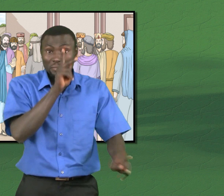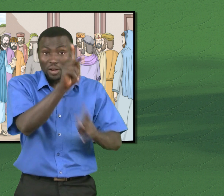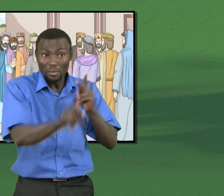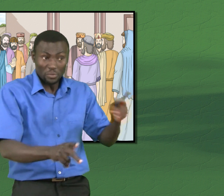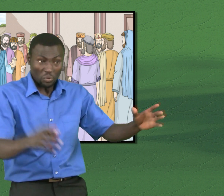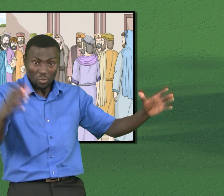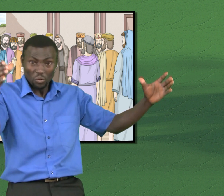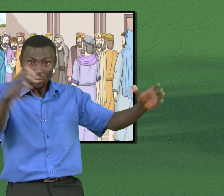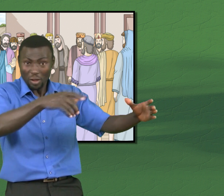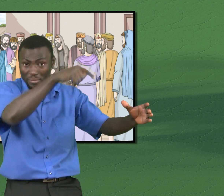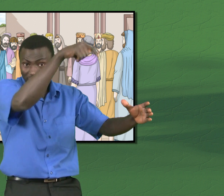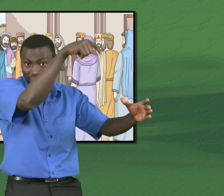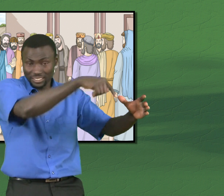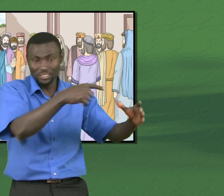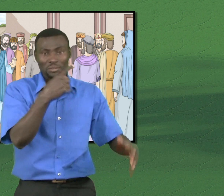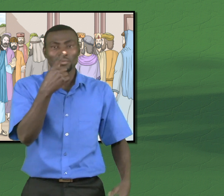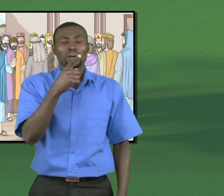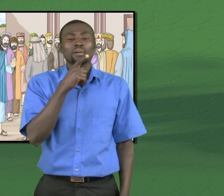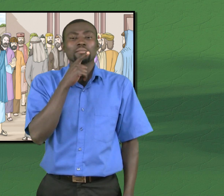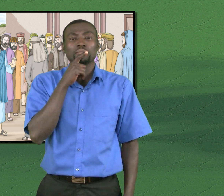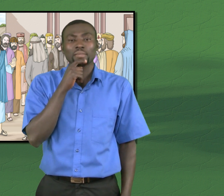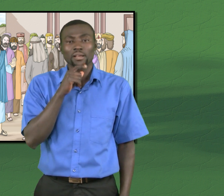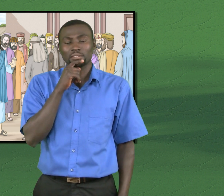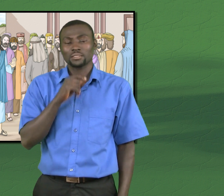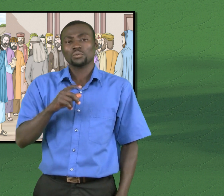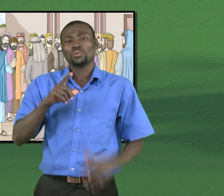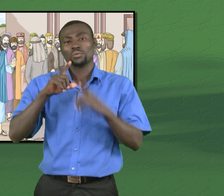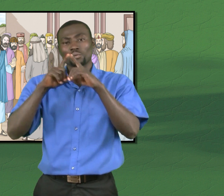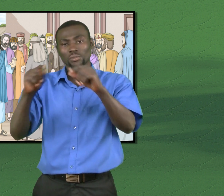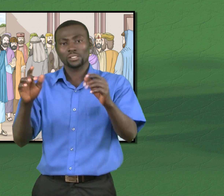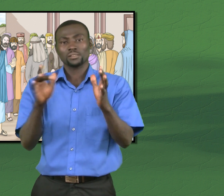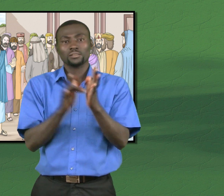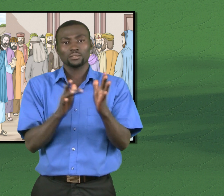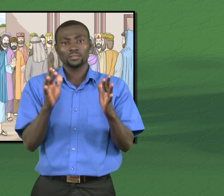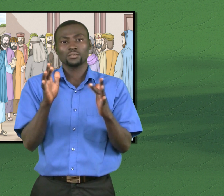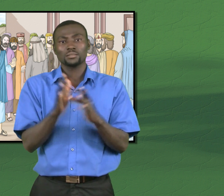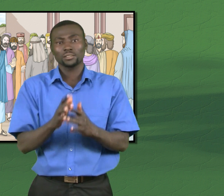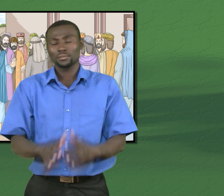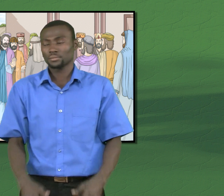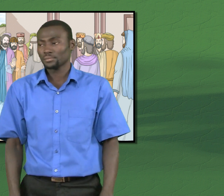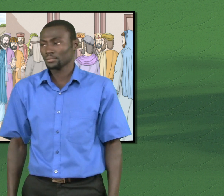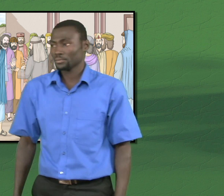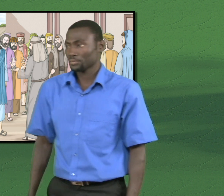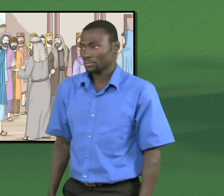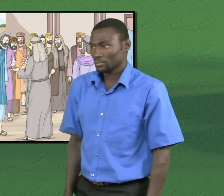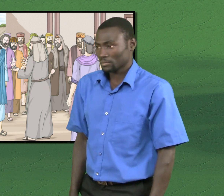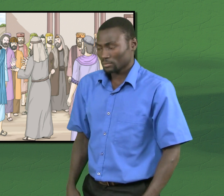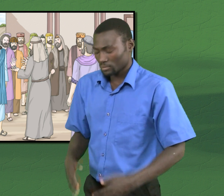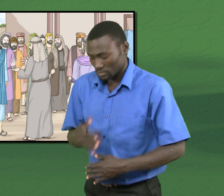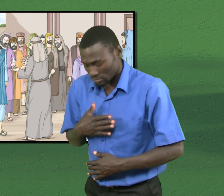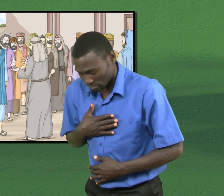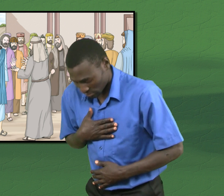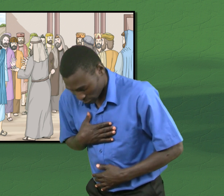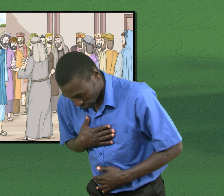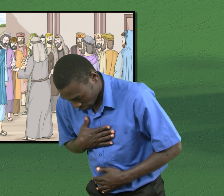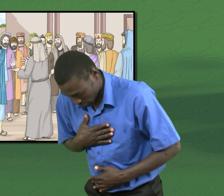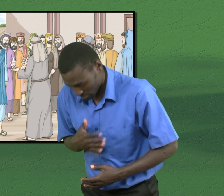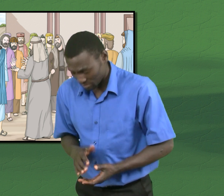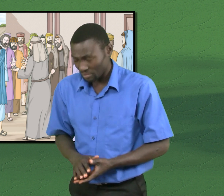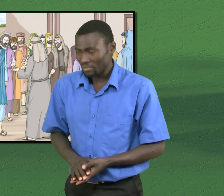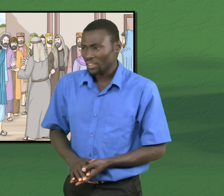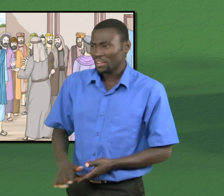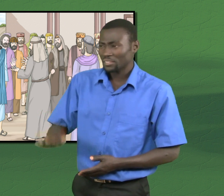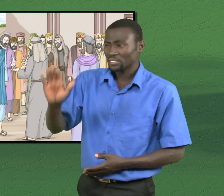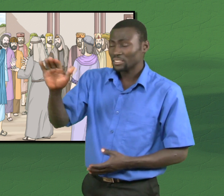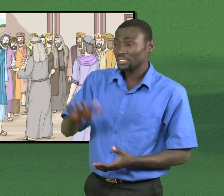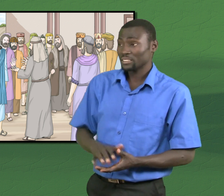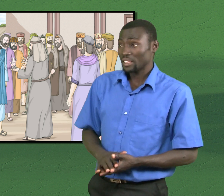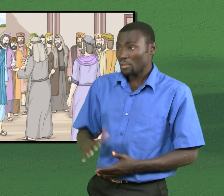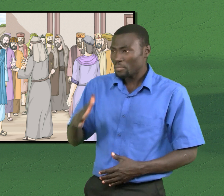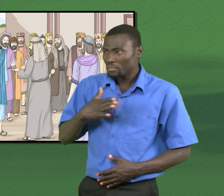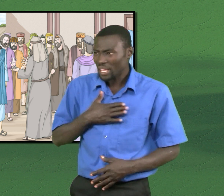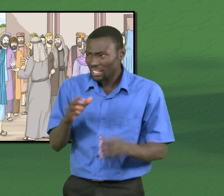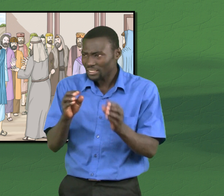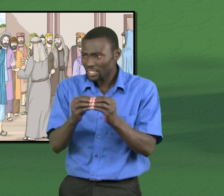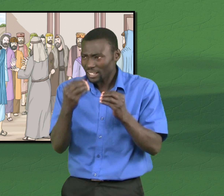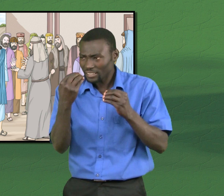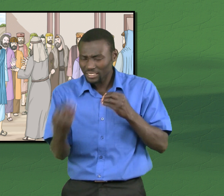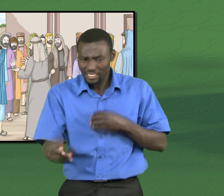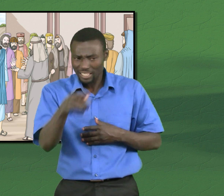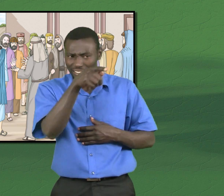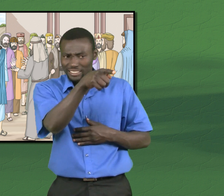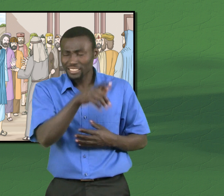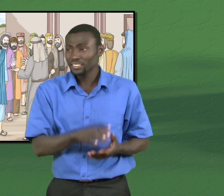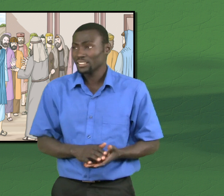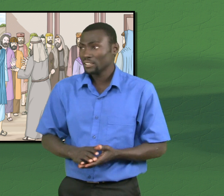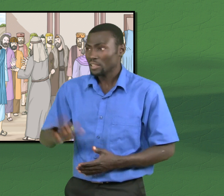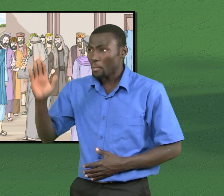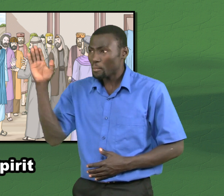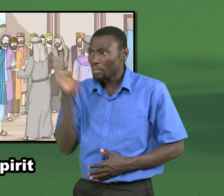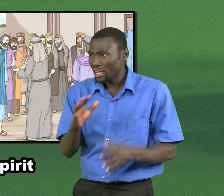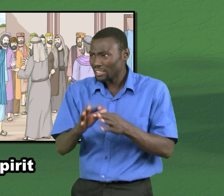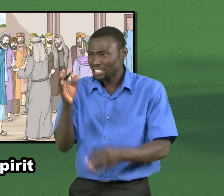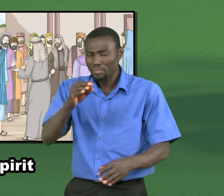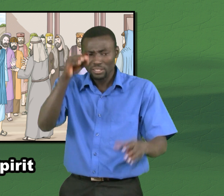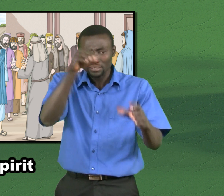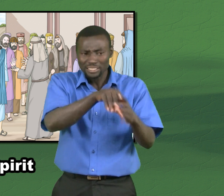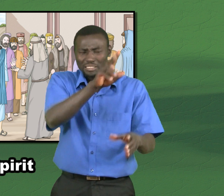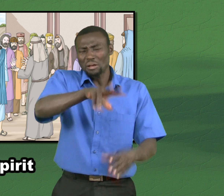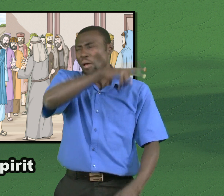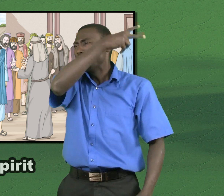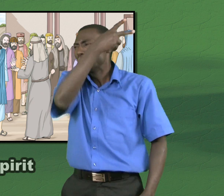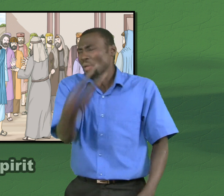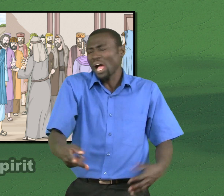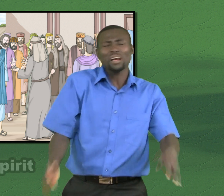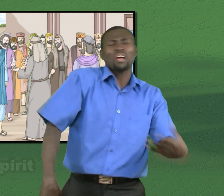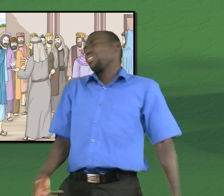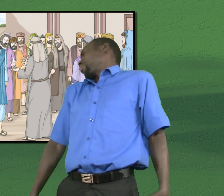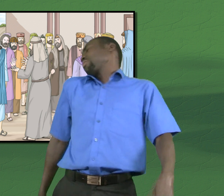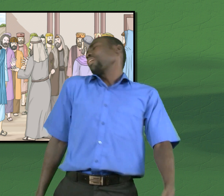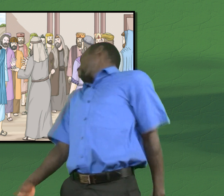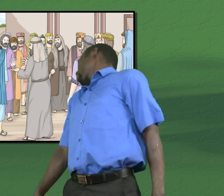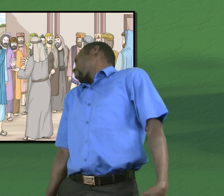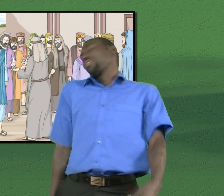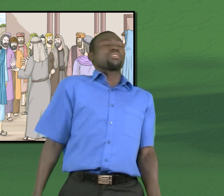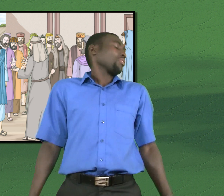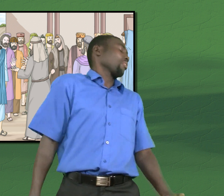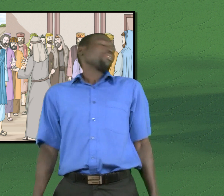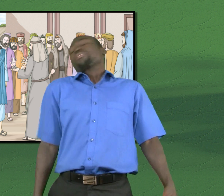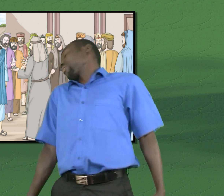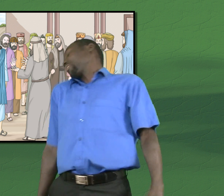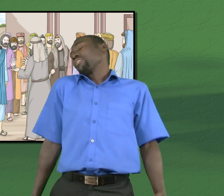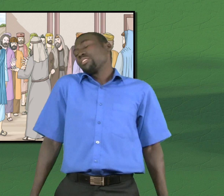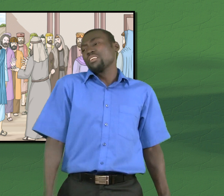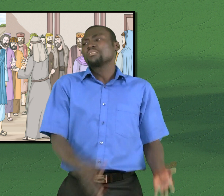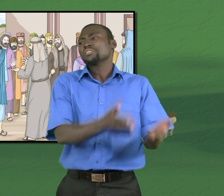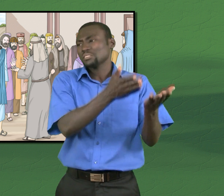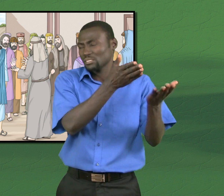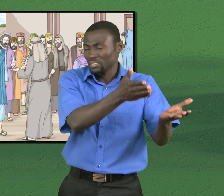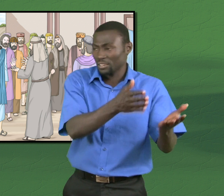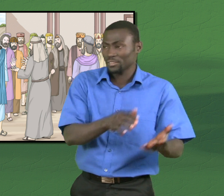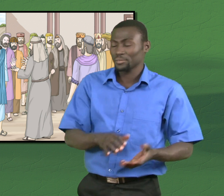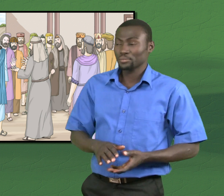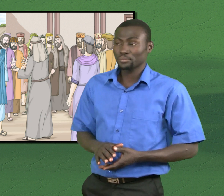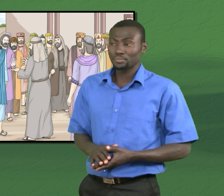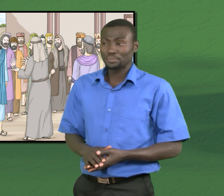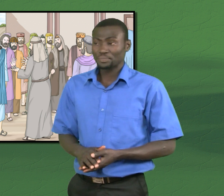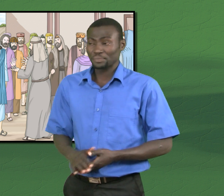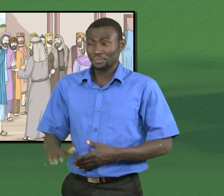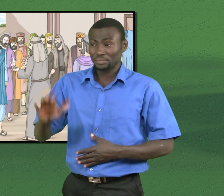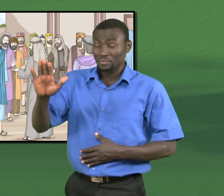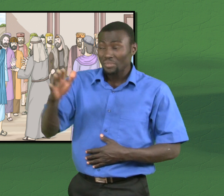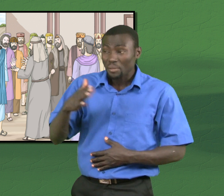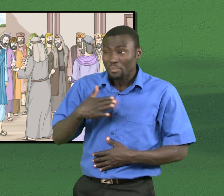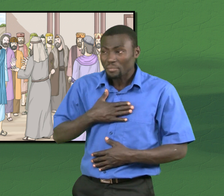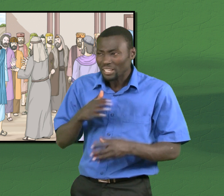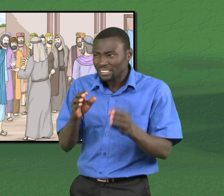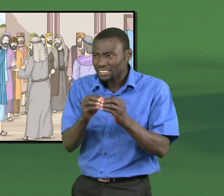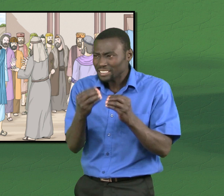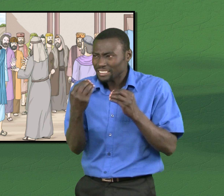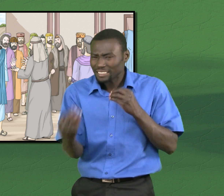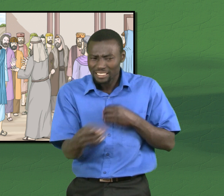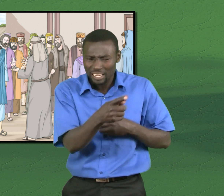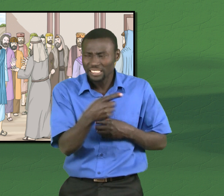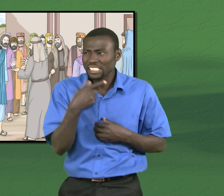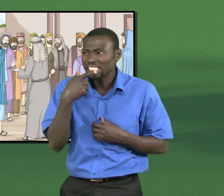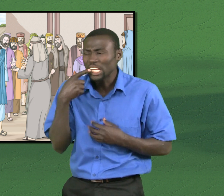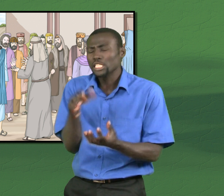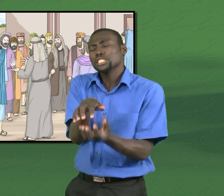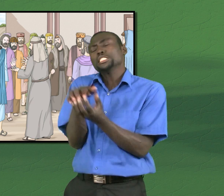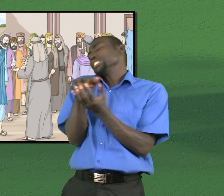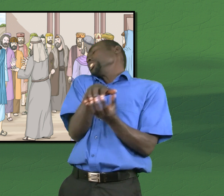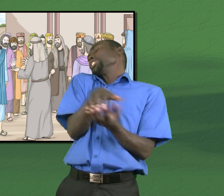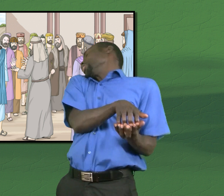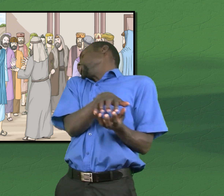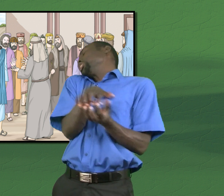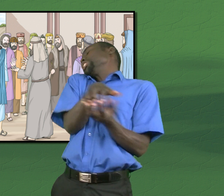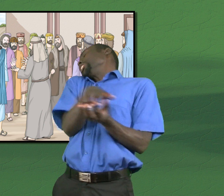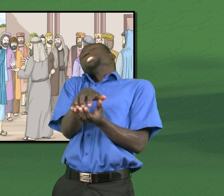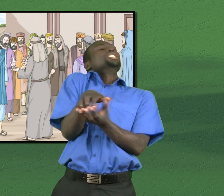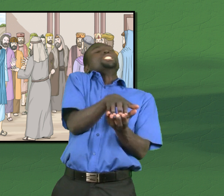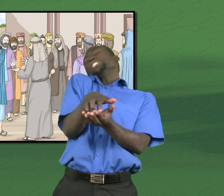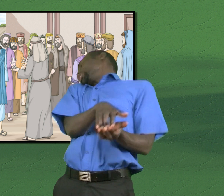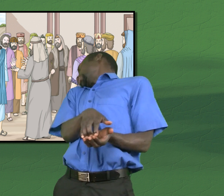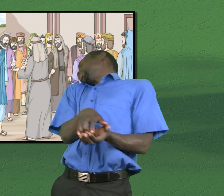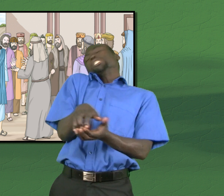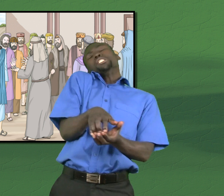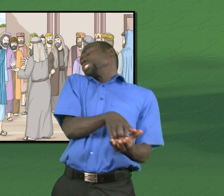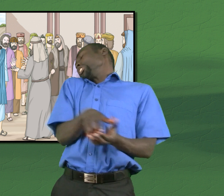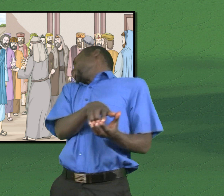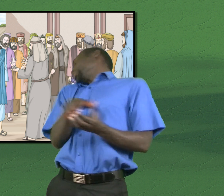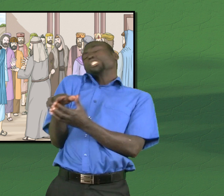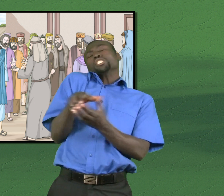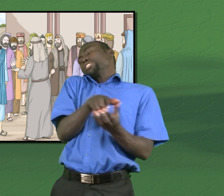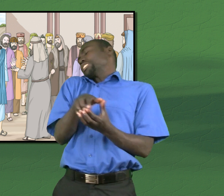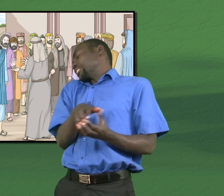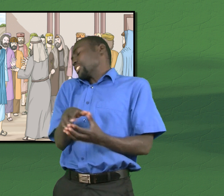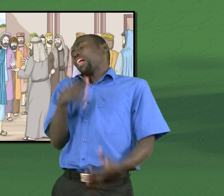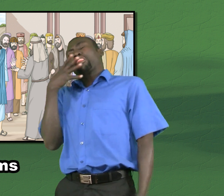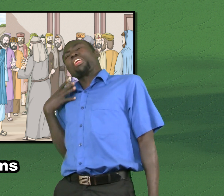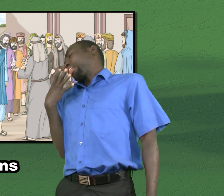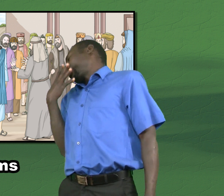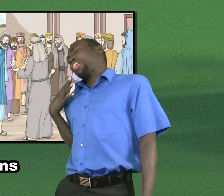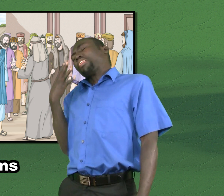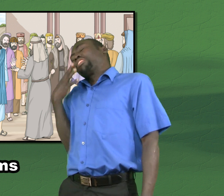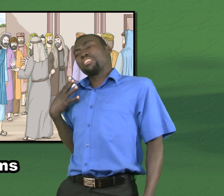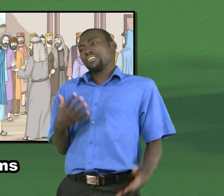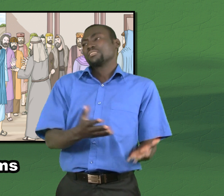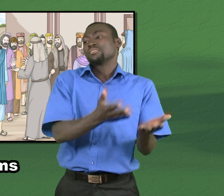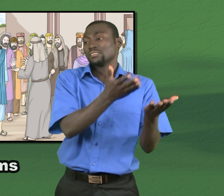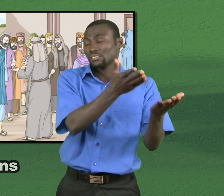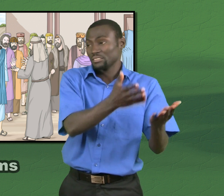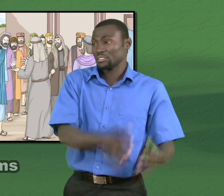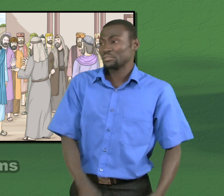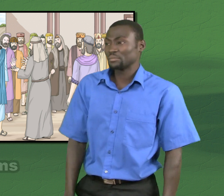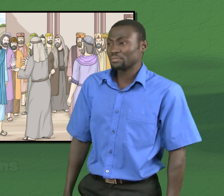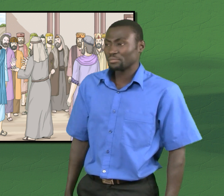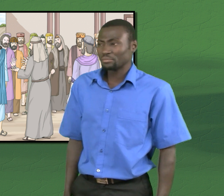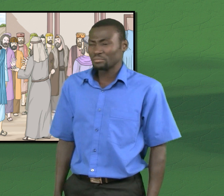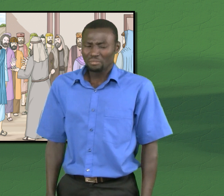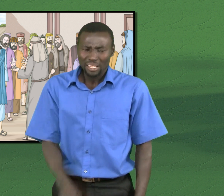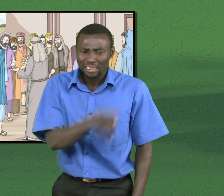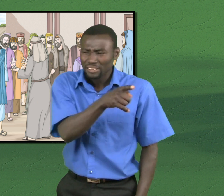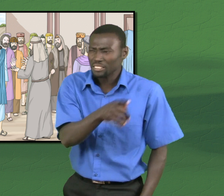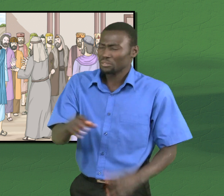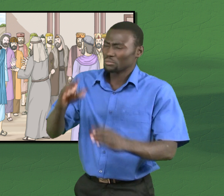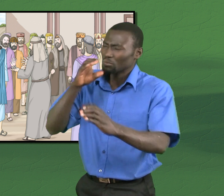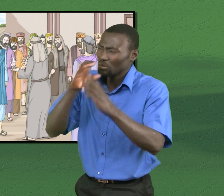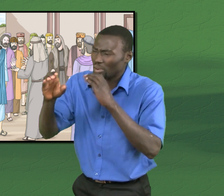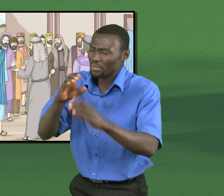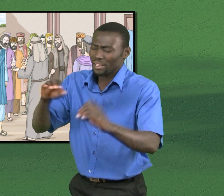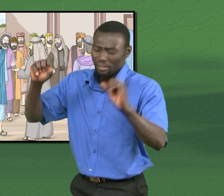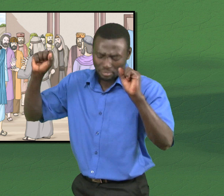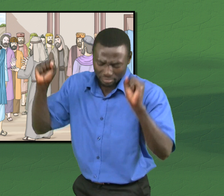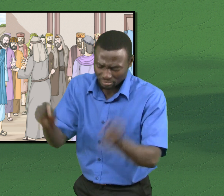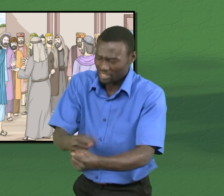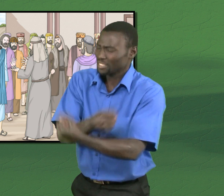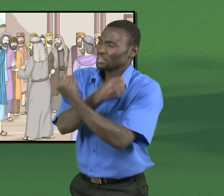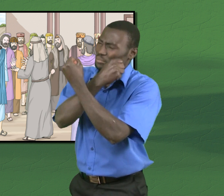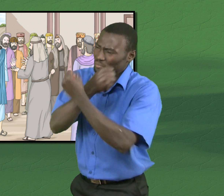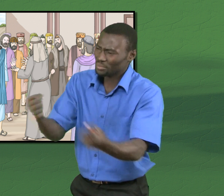Someone in the crowd replied, “Teacher, I brought You my son, who has a spirit that makes him mute.